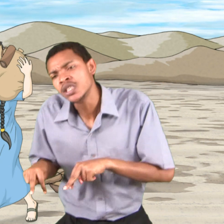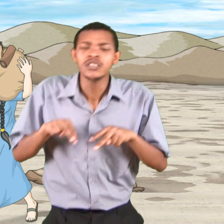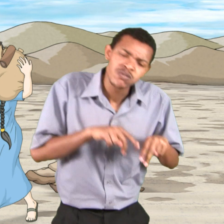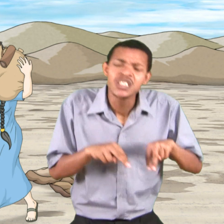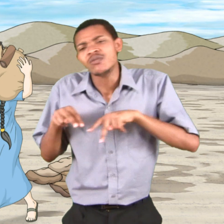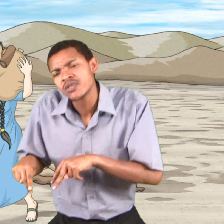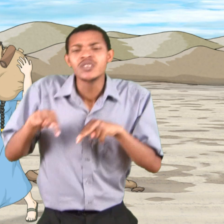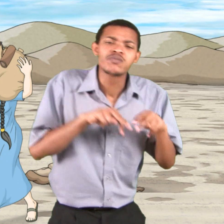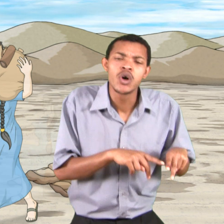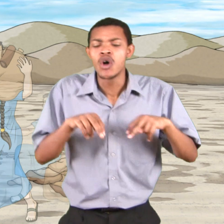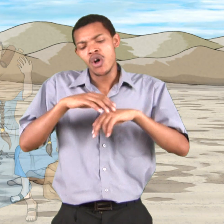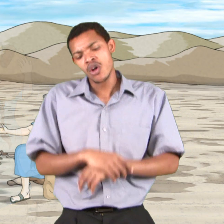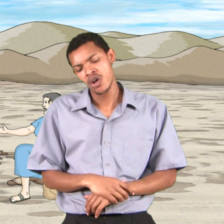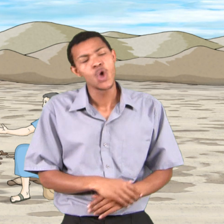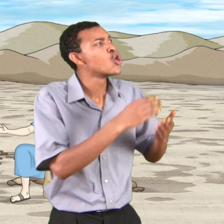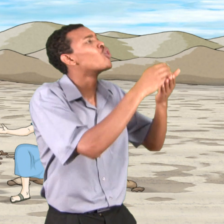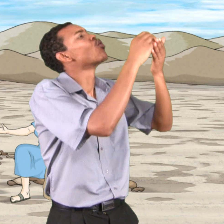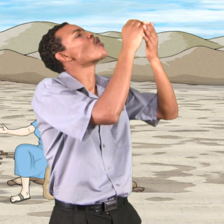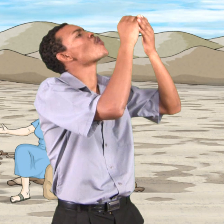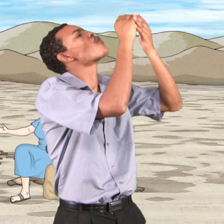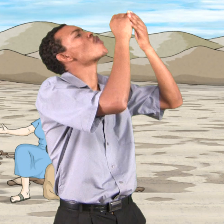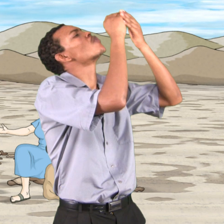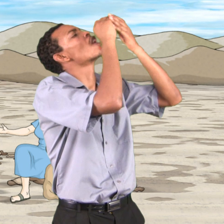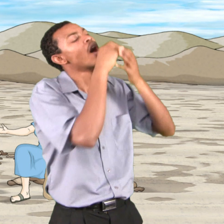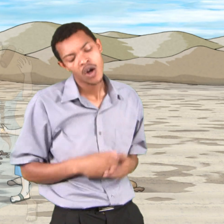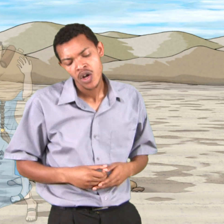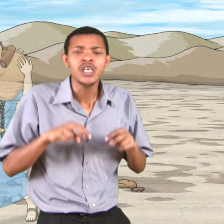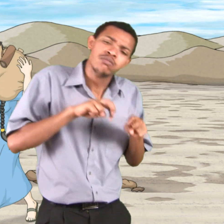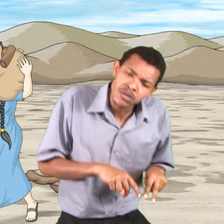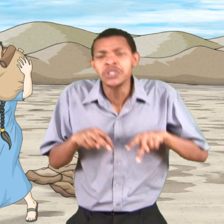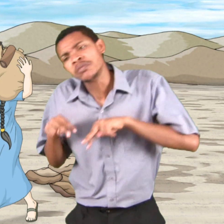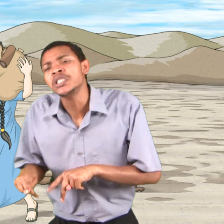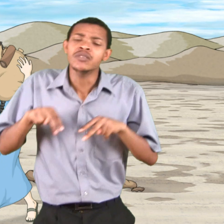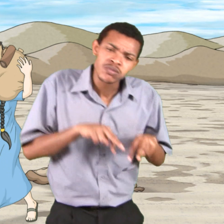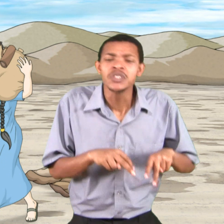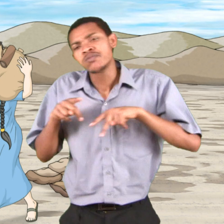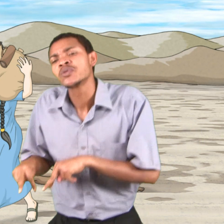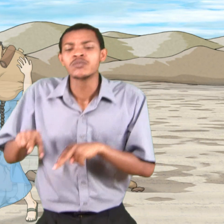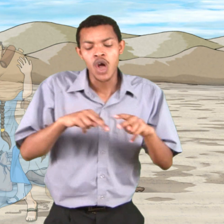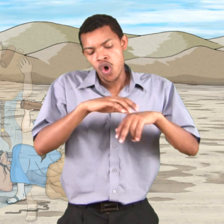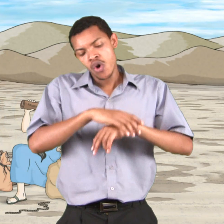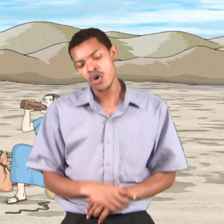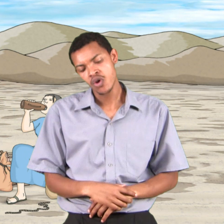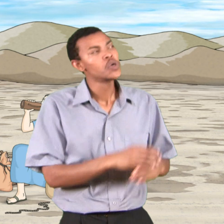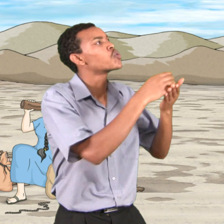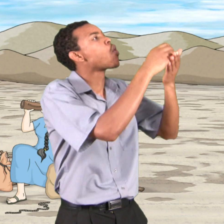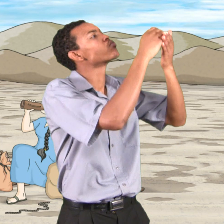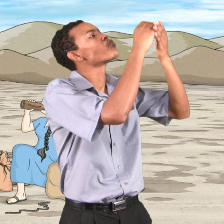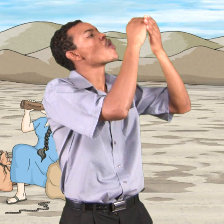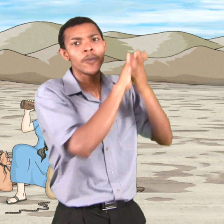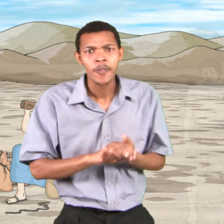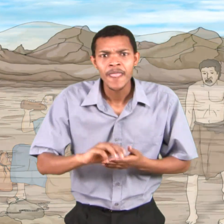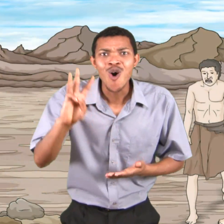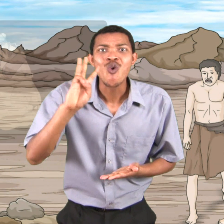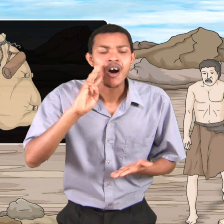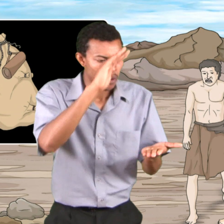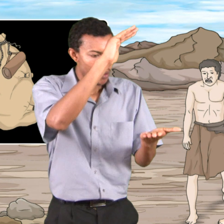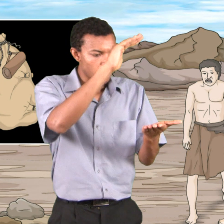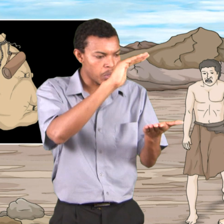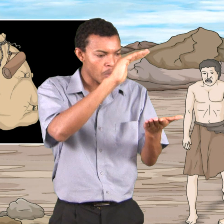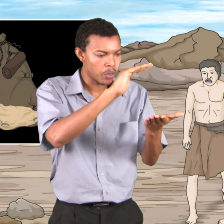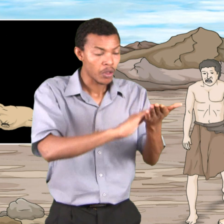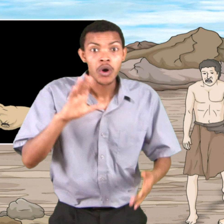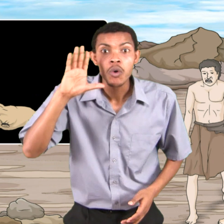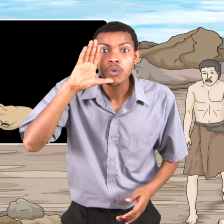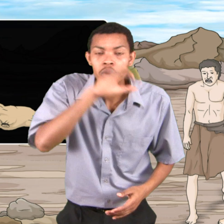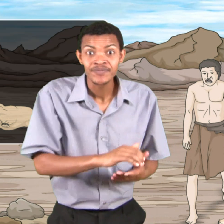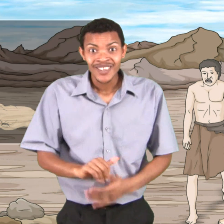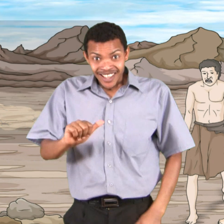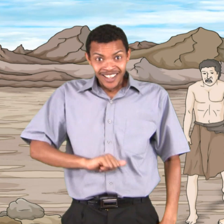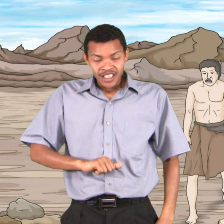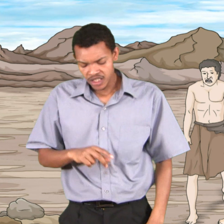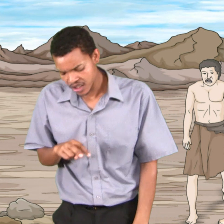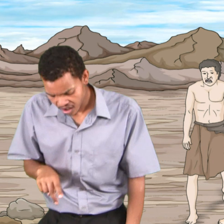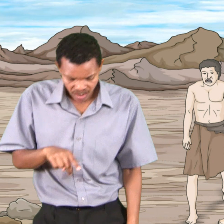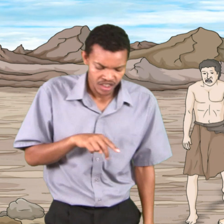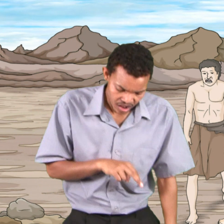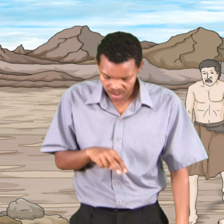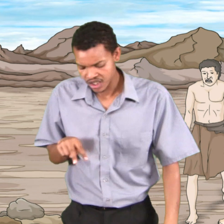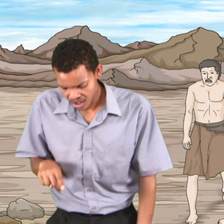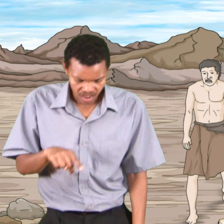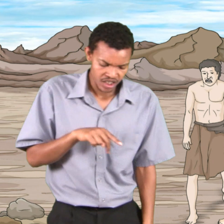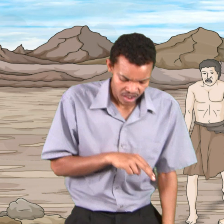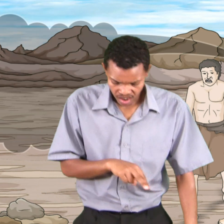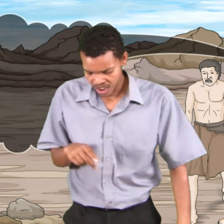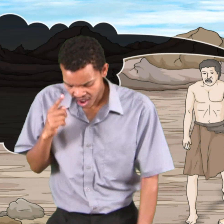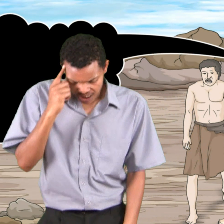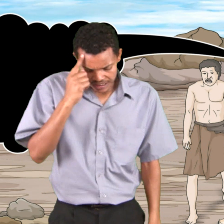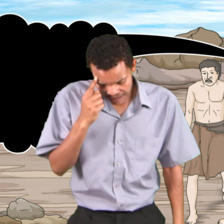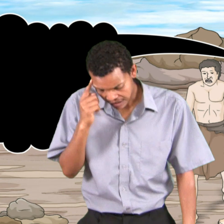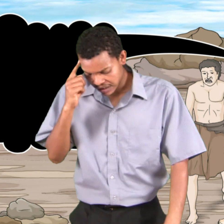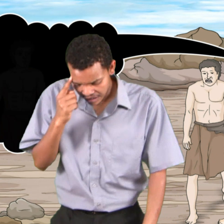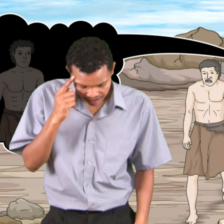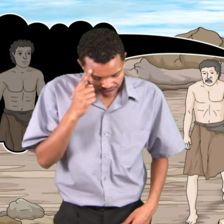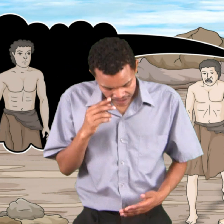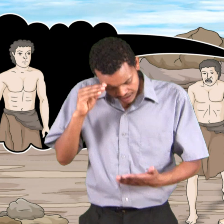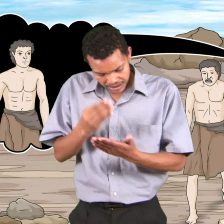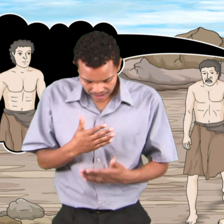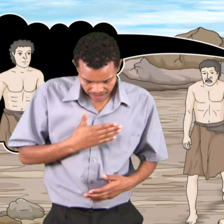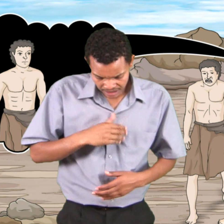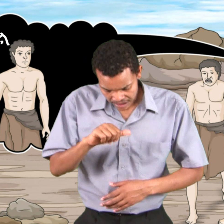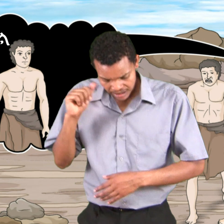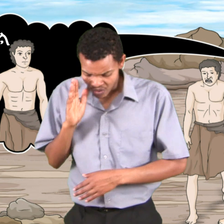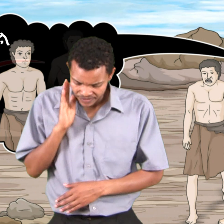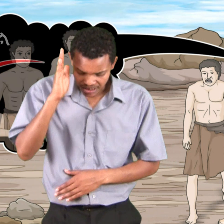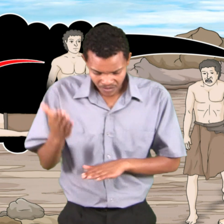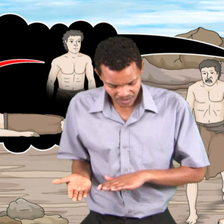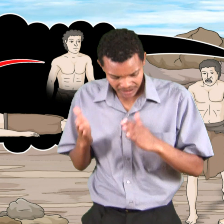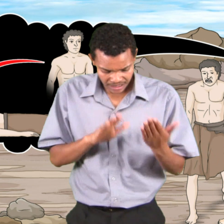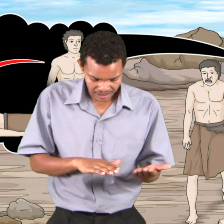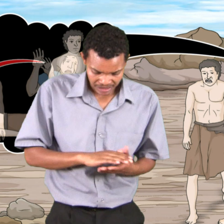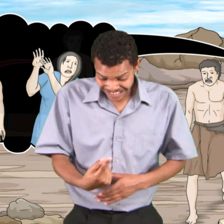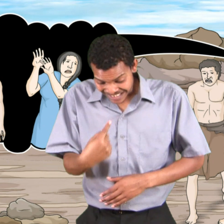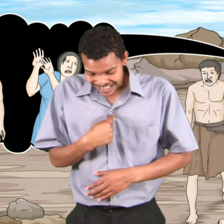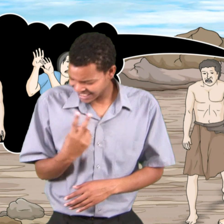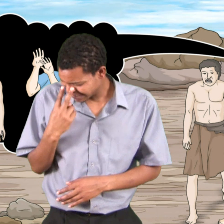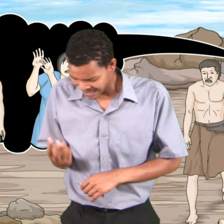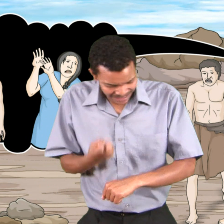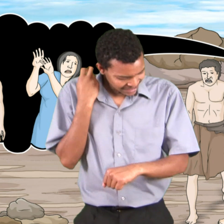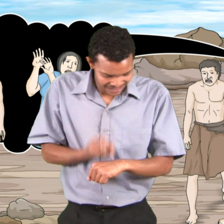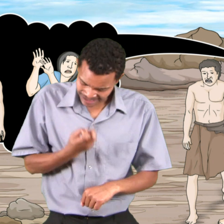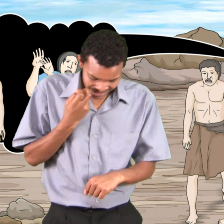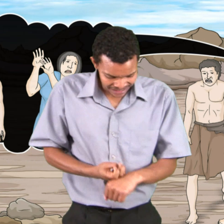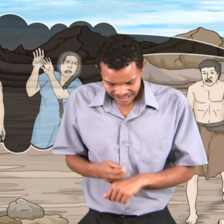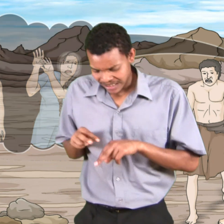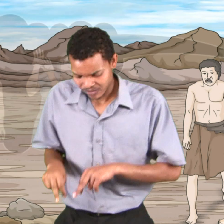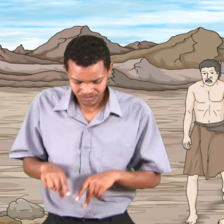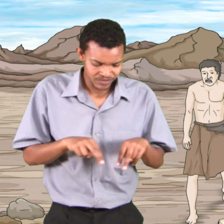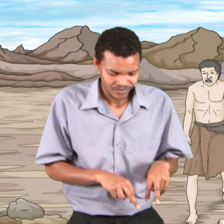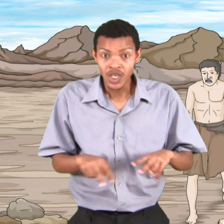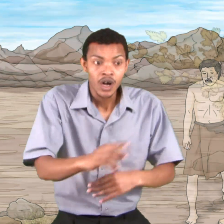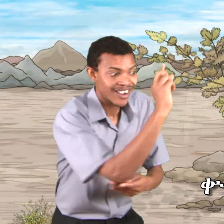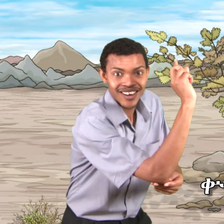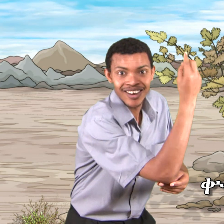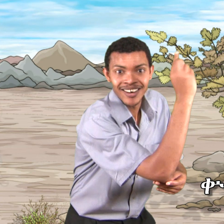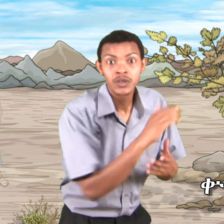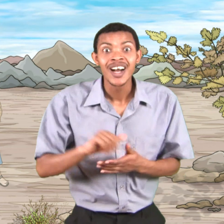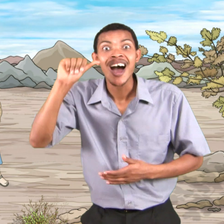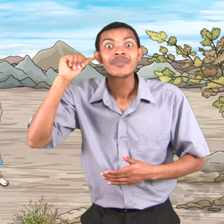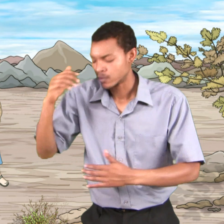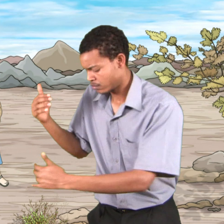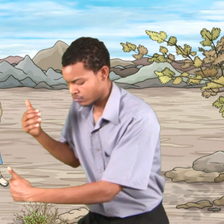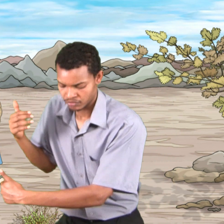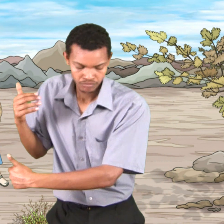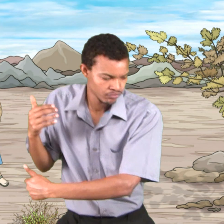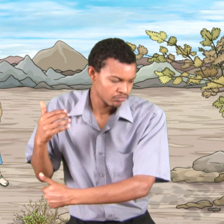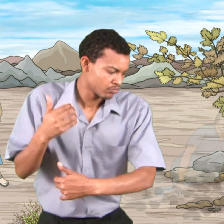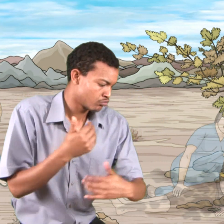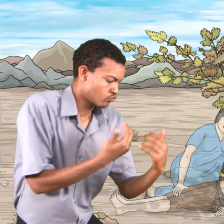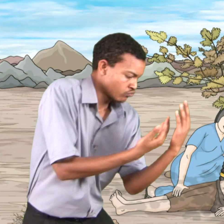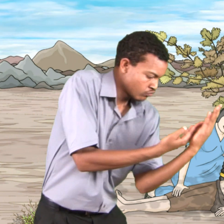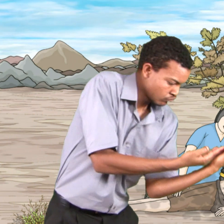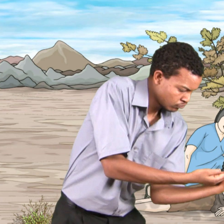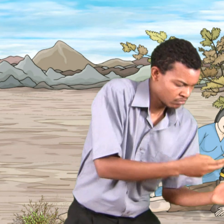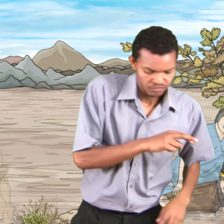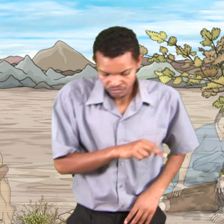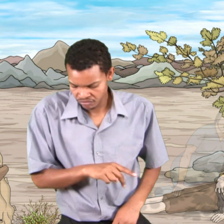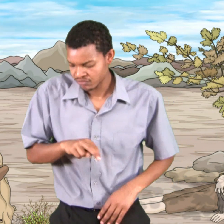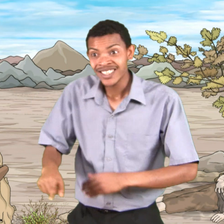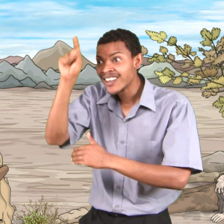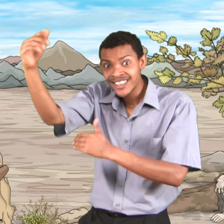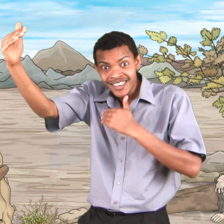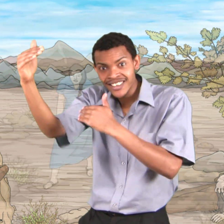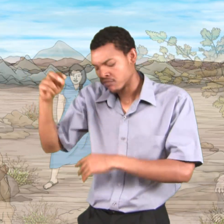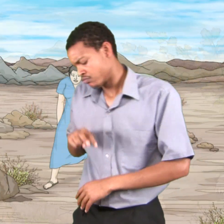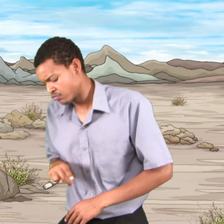When the water in the skin was gone, she left the boy under one of the bushes.